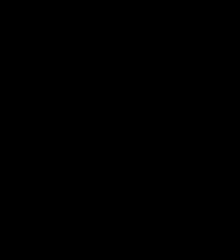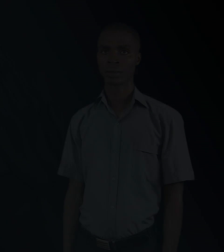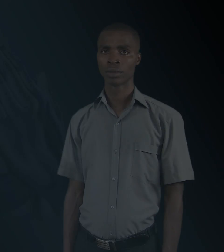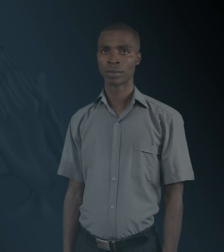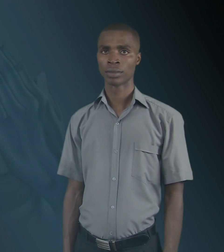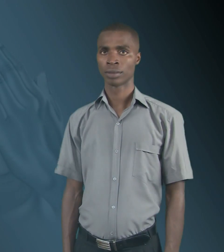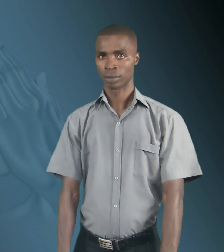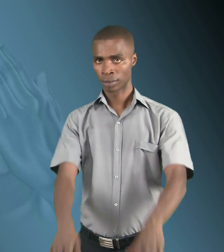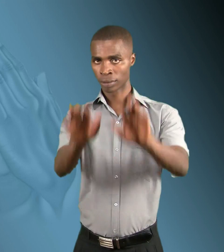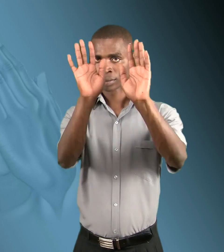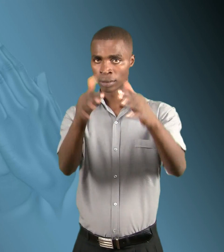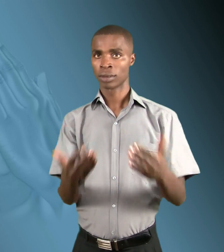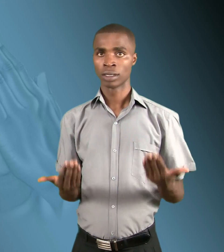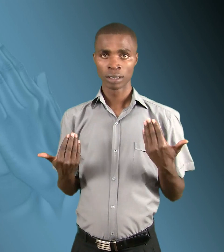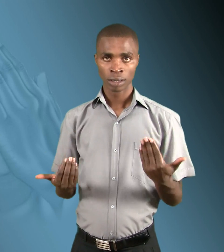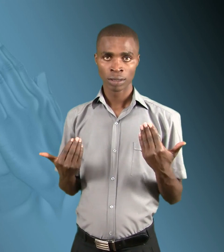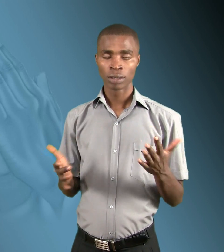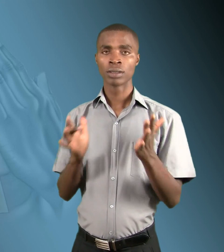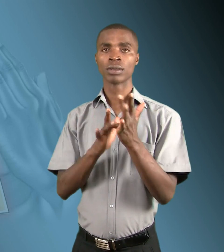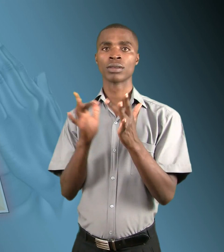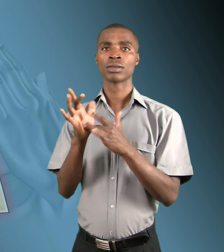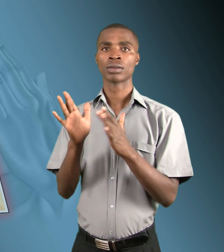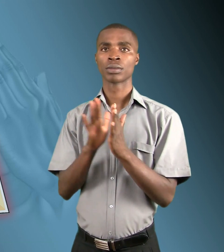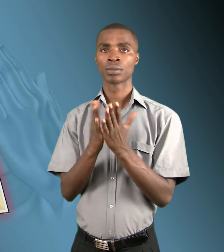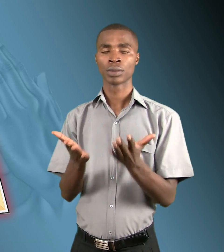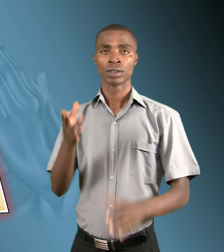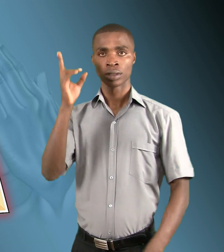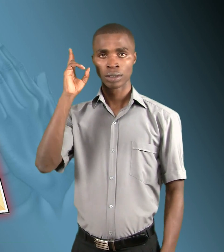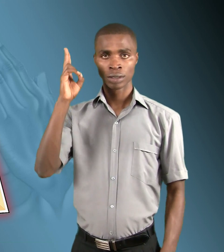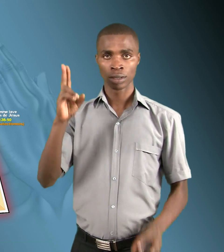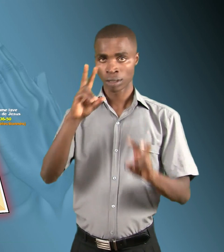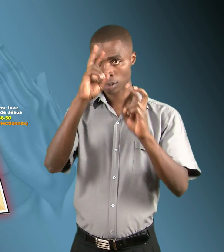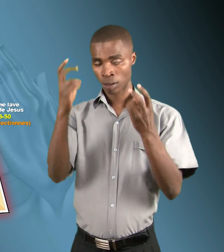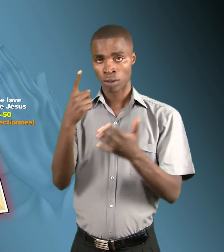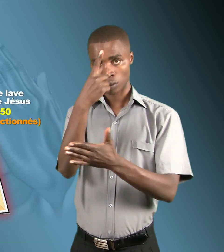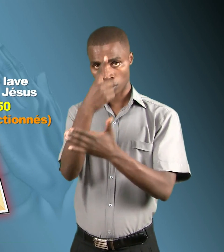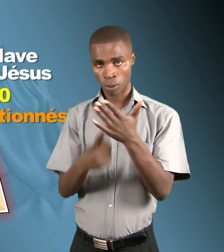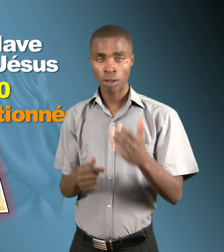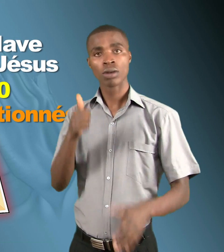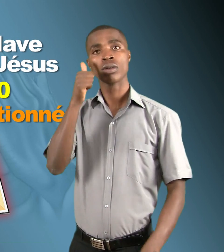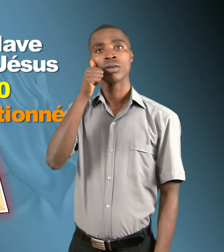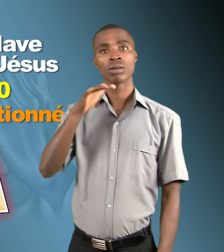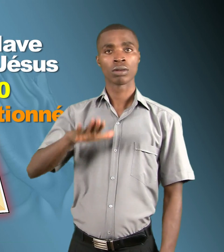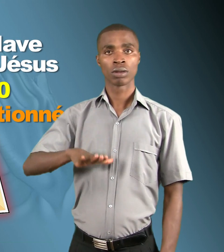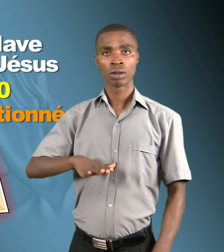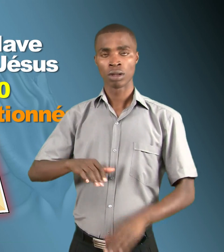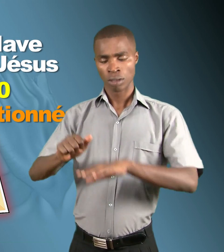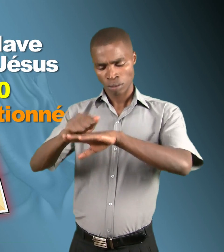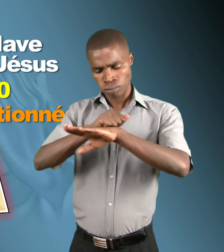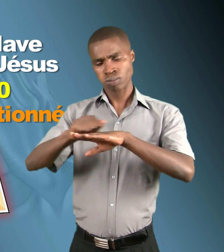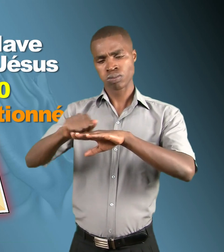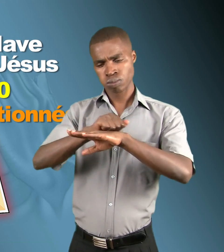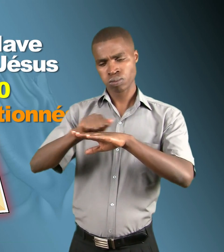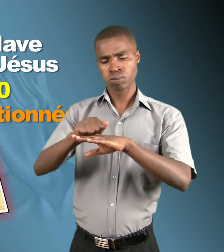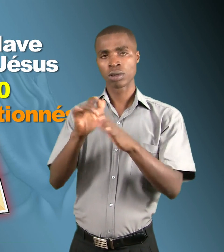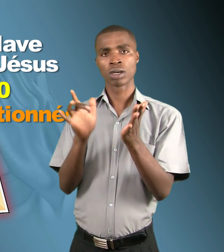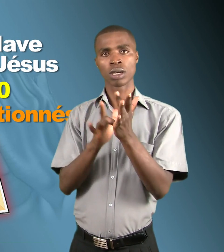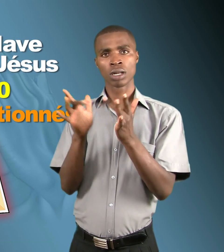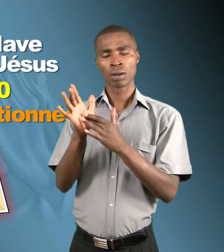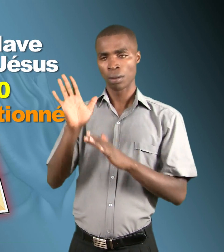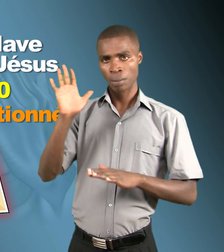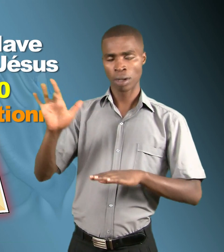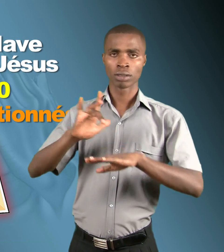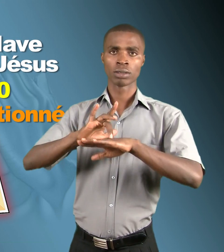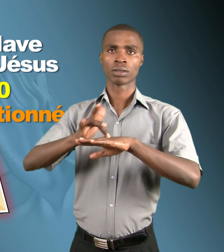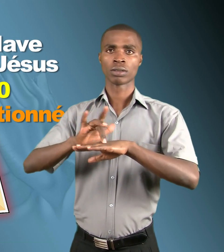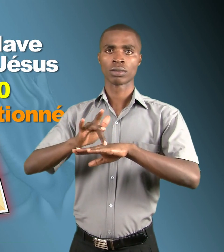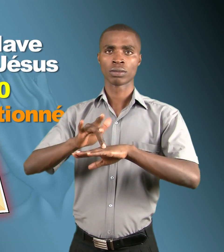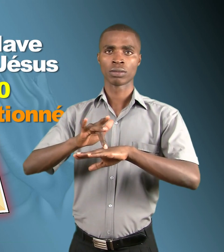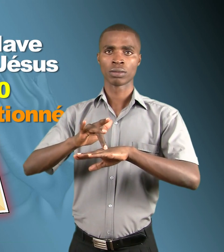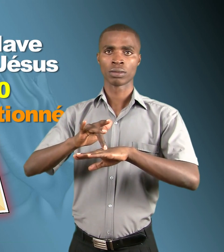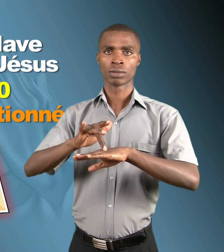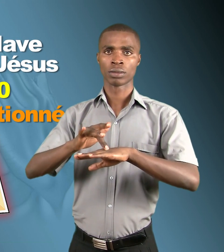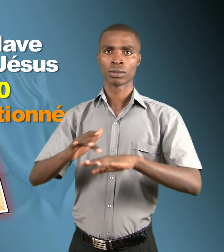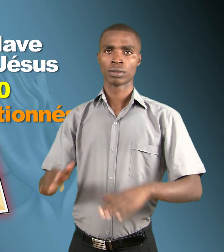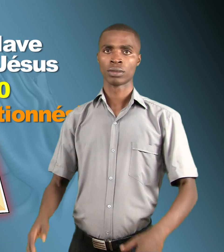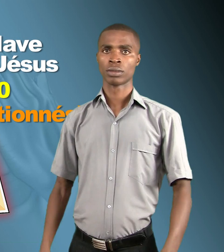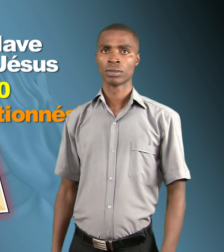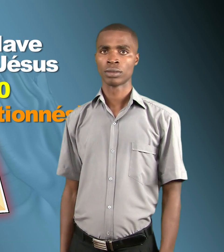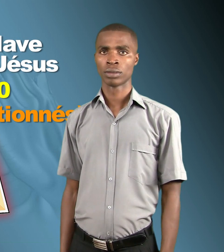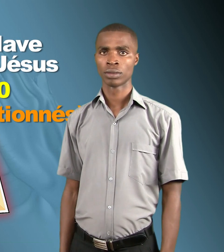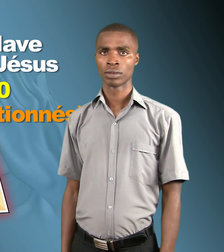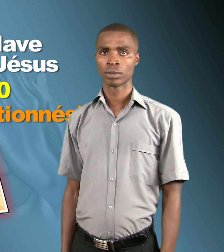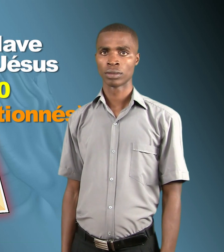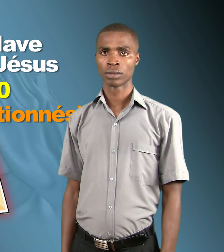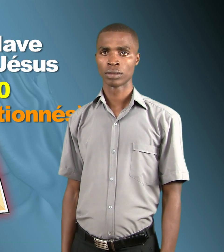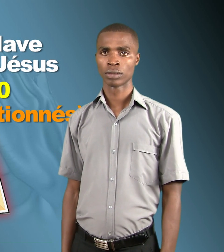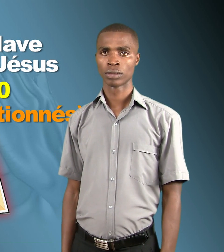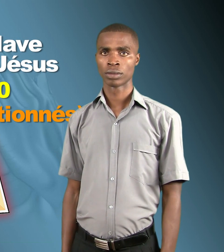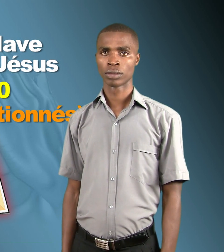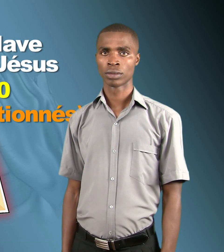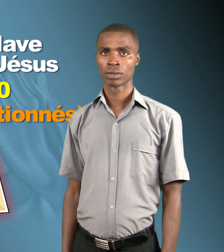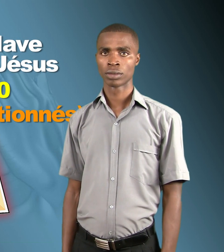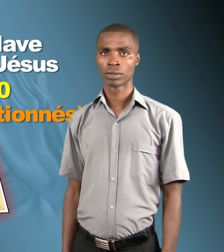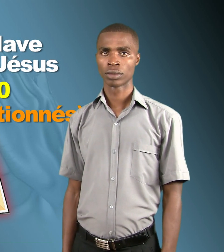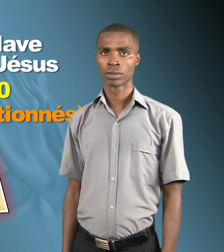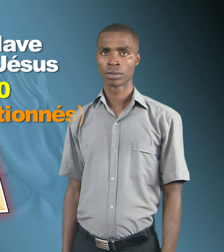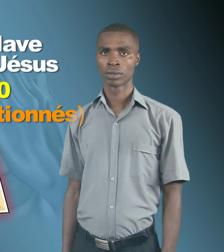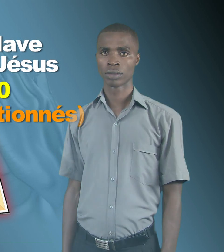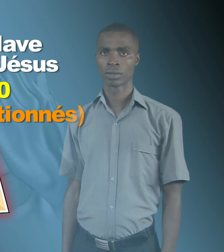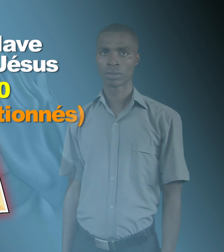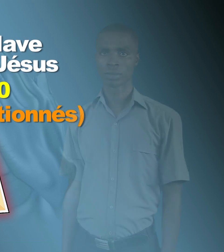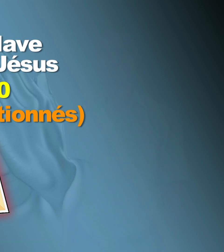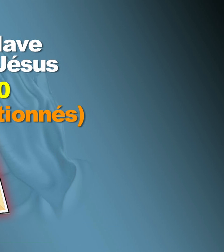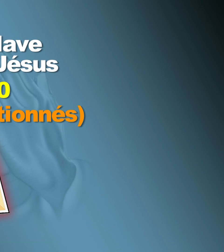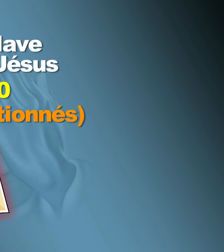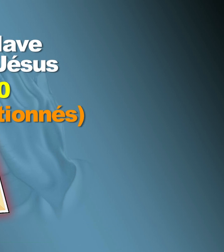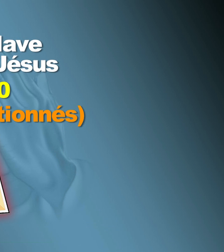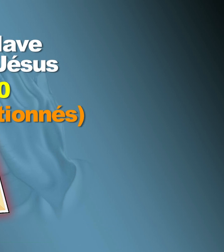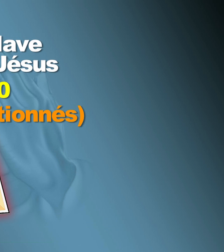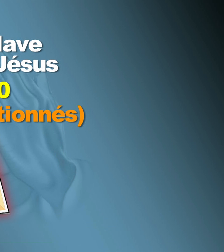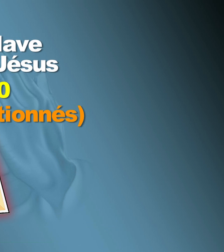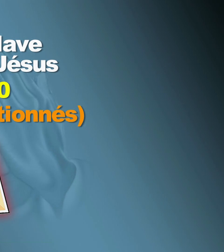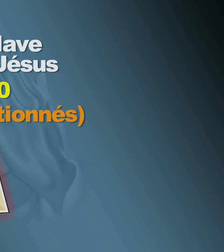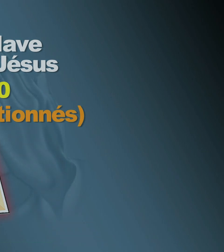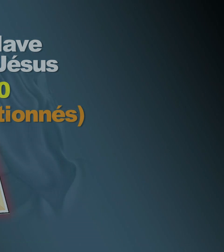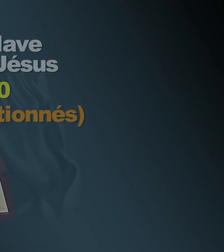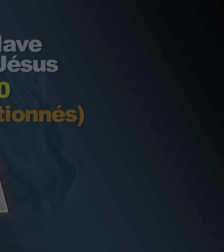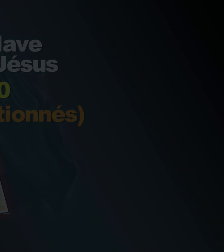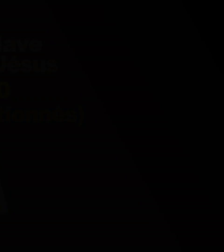A woman washes Jesus' feet